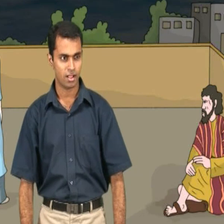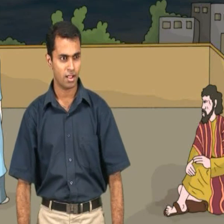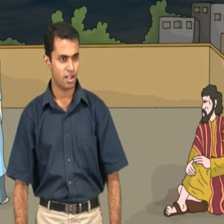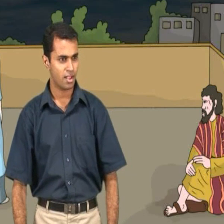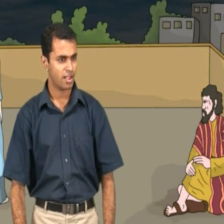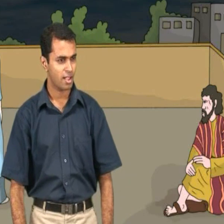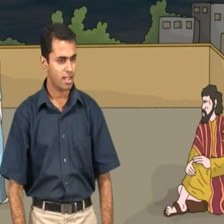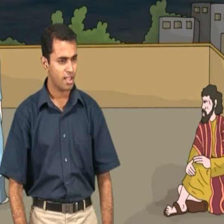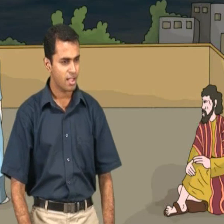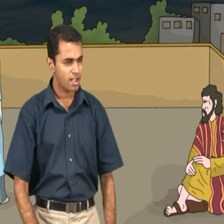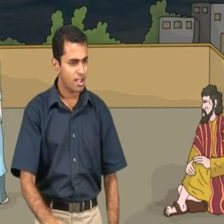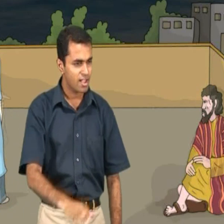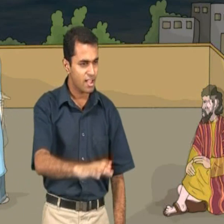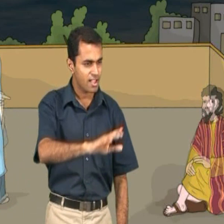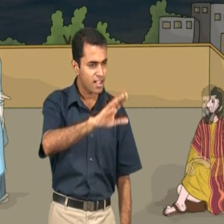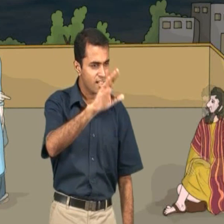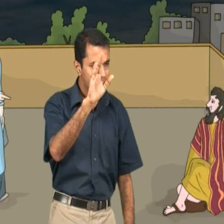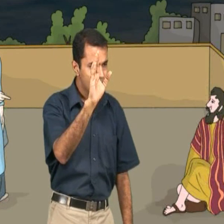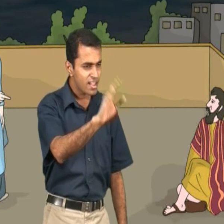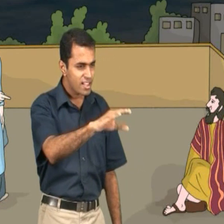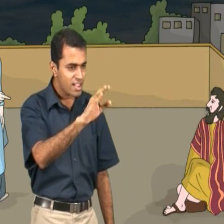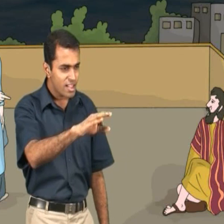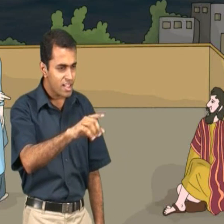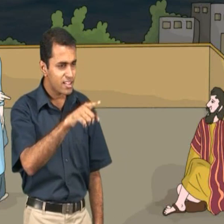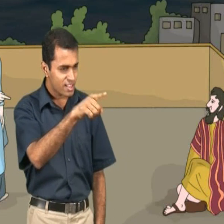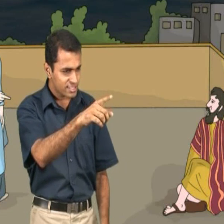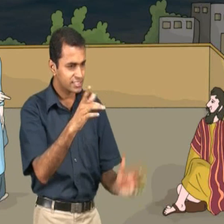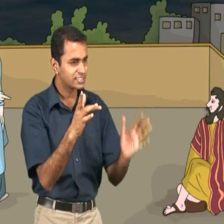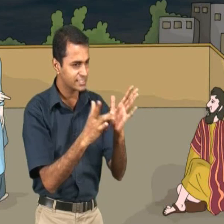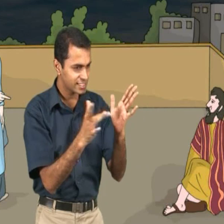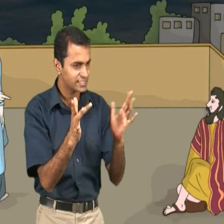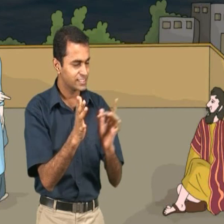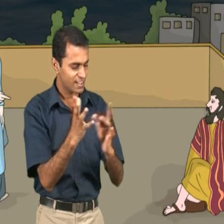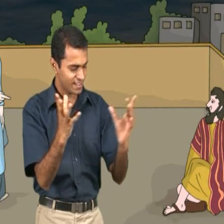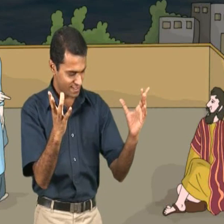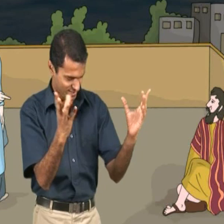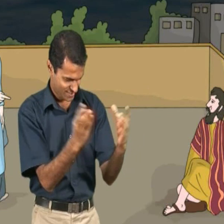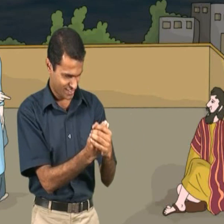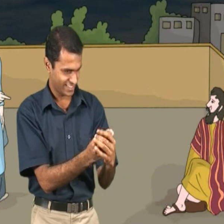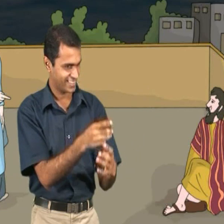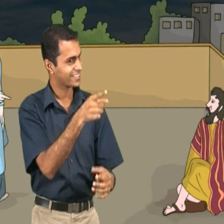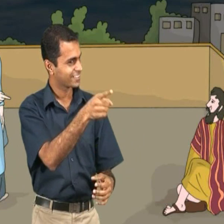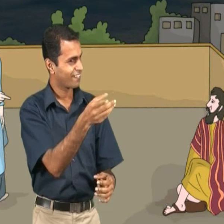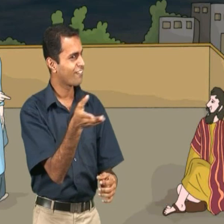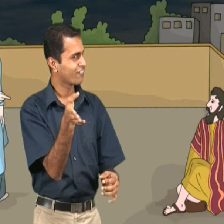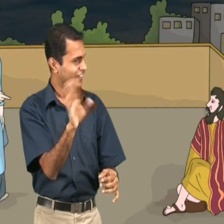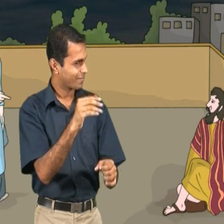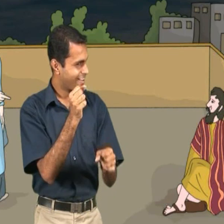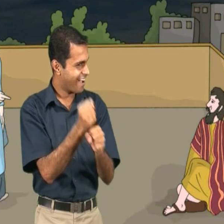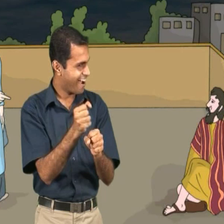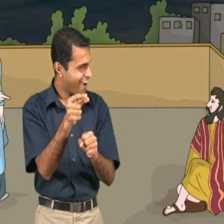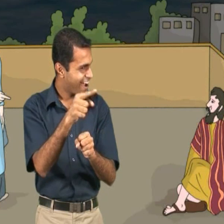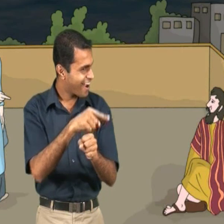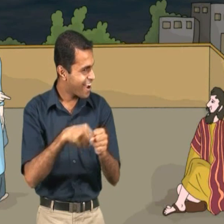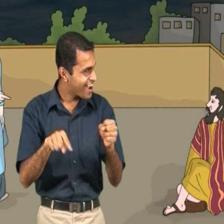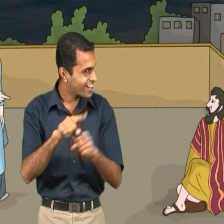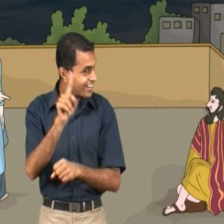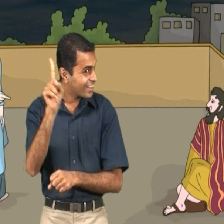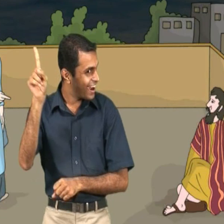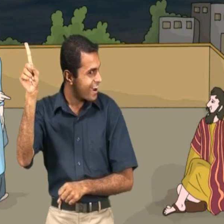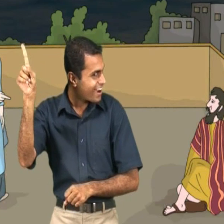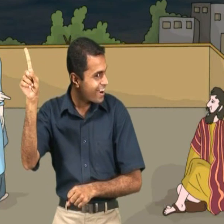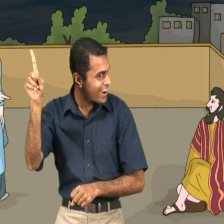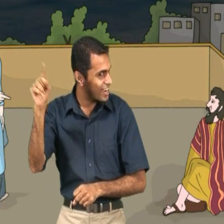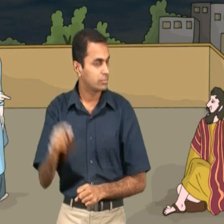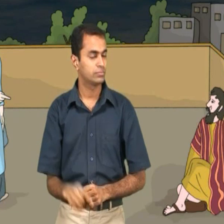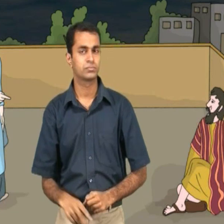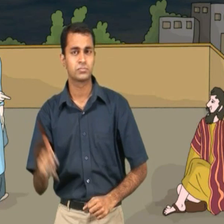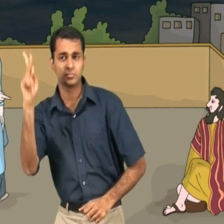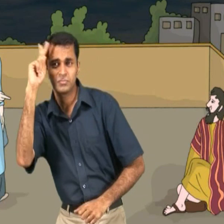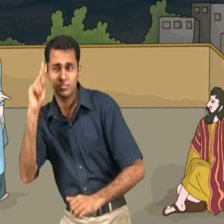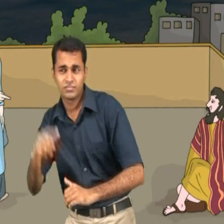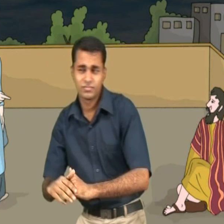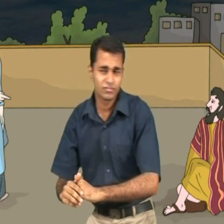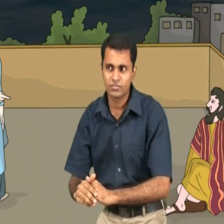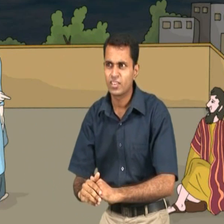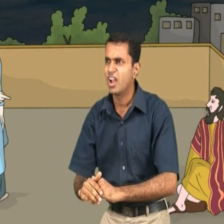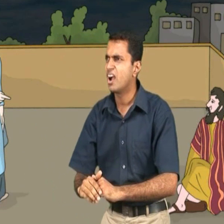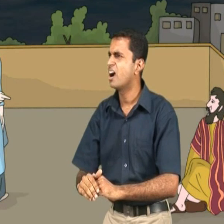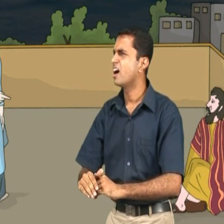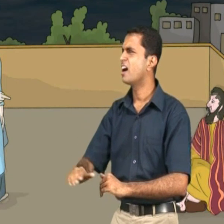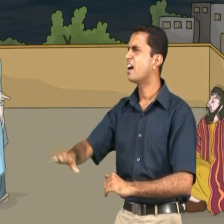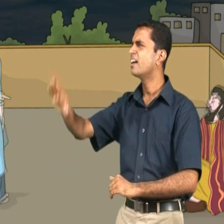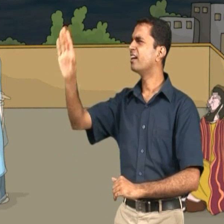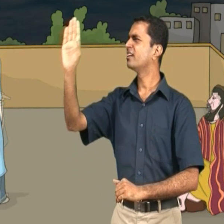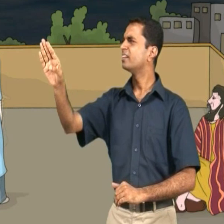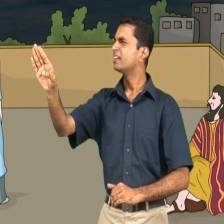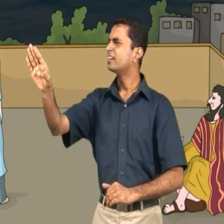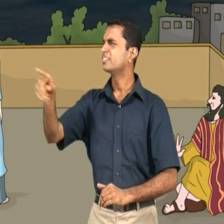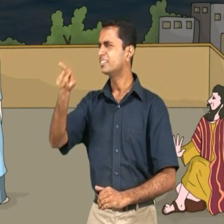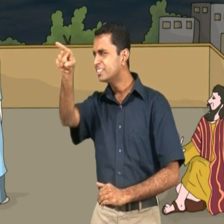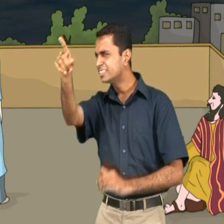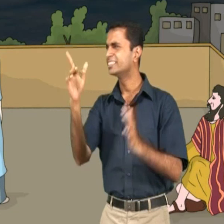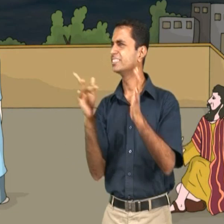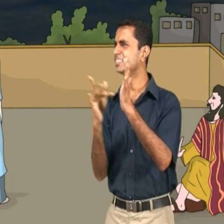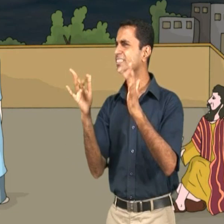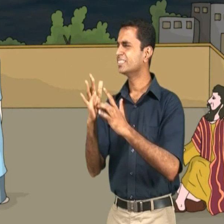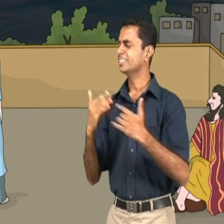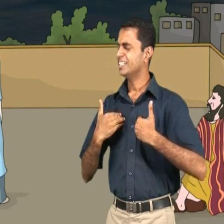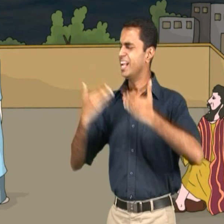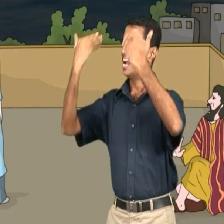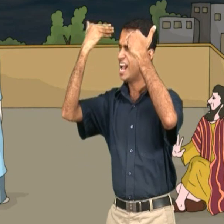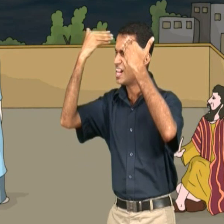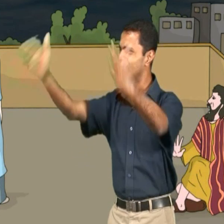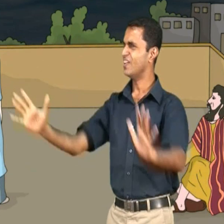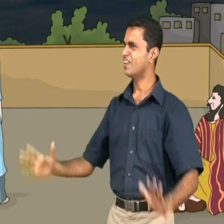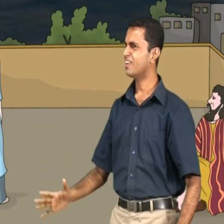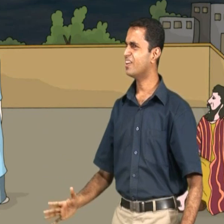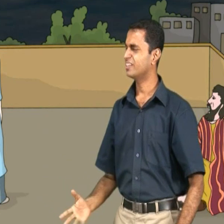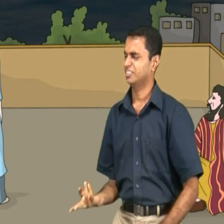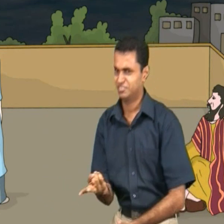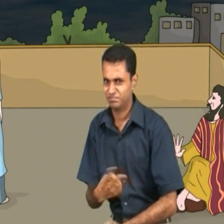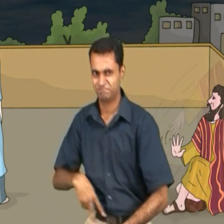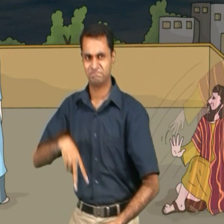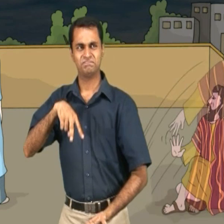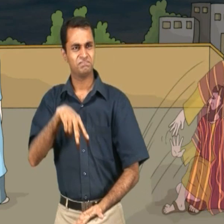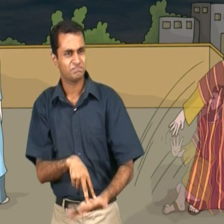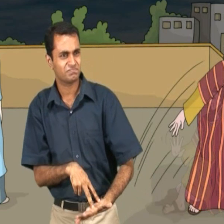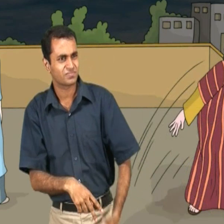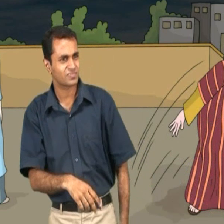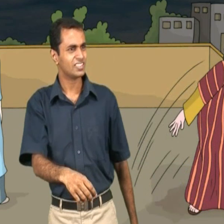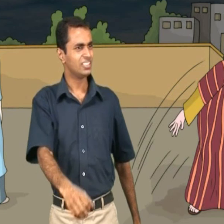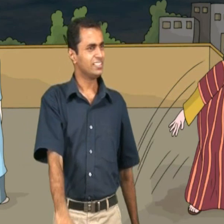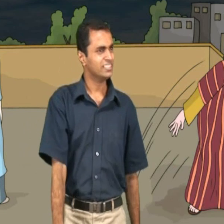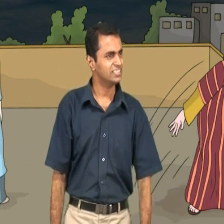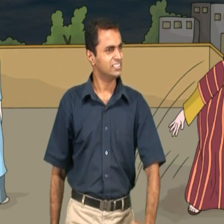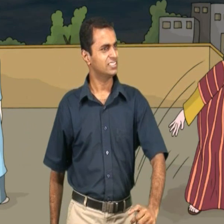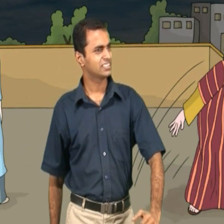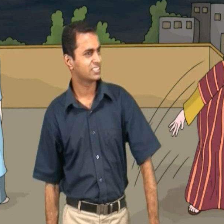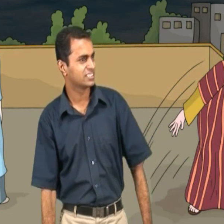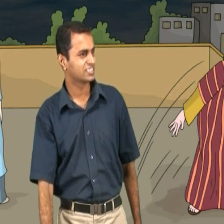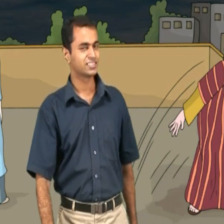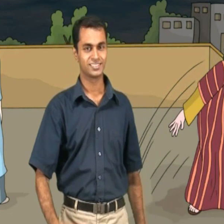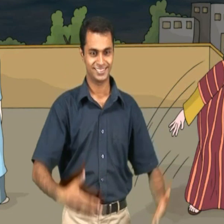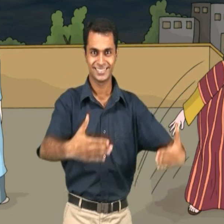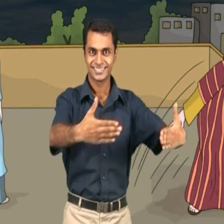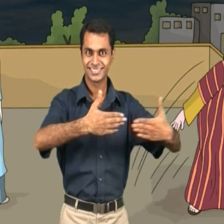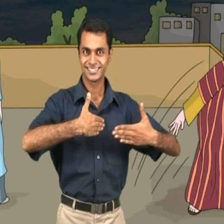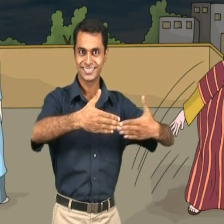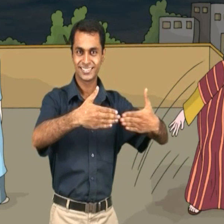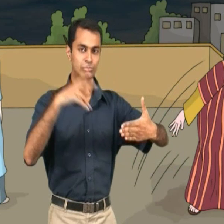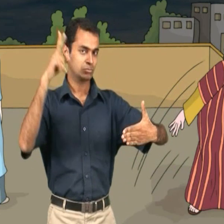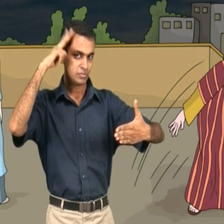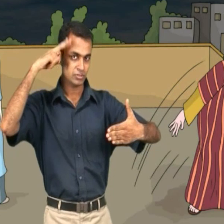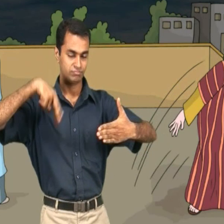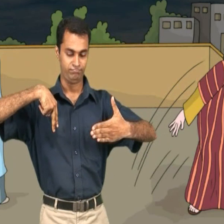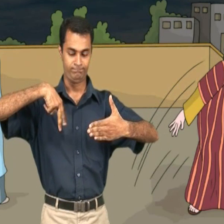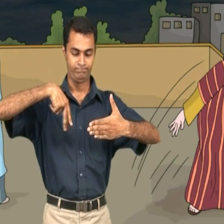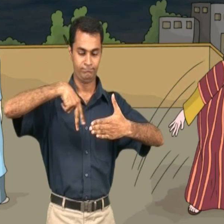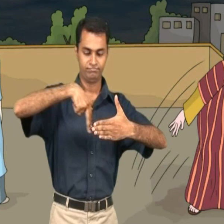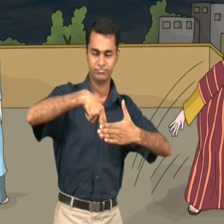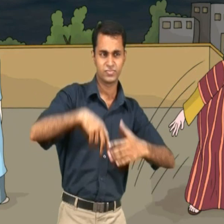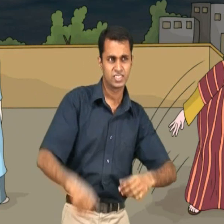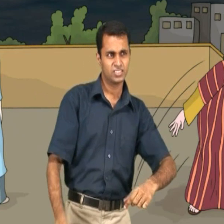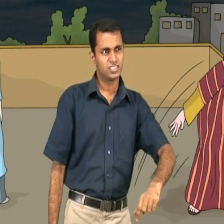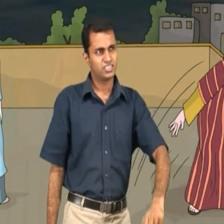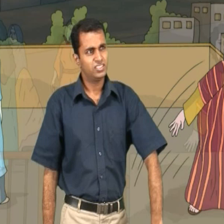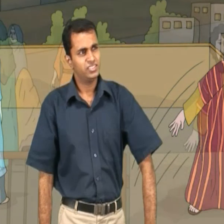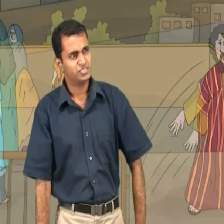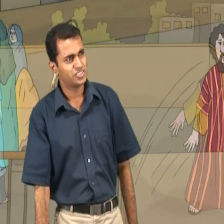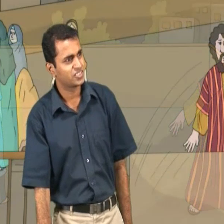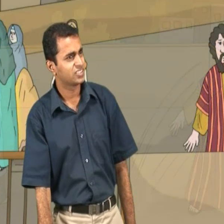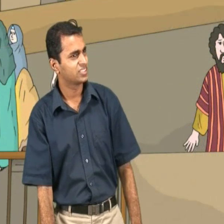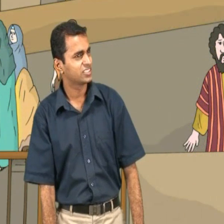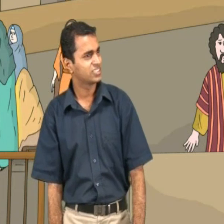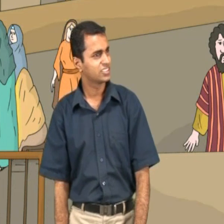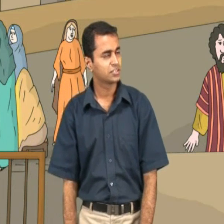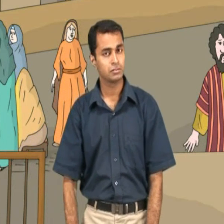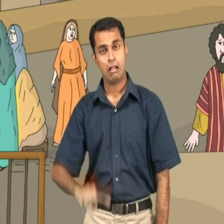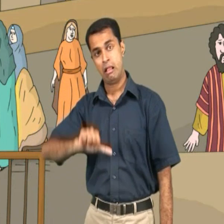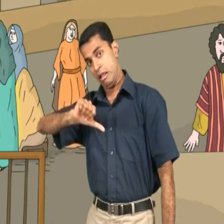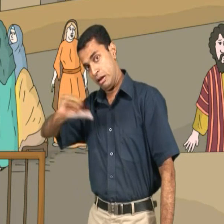“You also were with Jesus the Galilean,” she said. But he denied it before them all: “I do not know what you are talking about.”